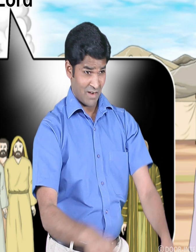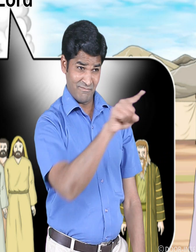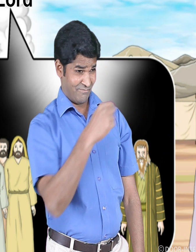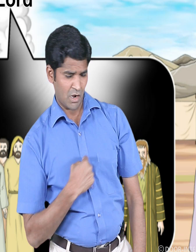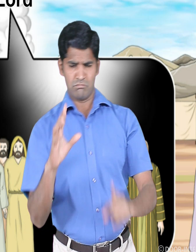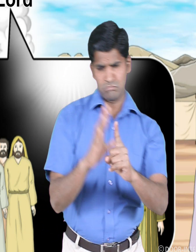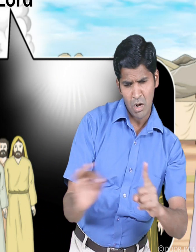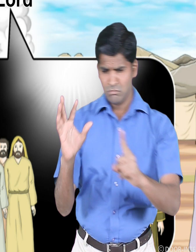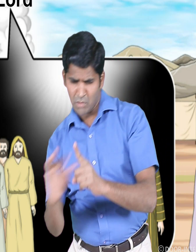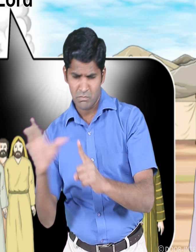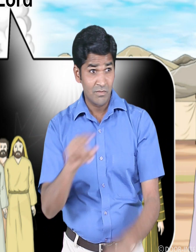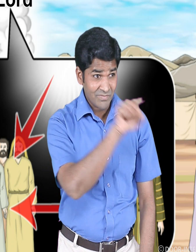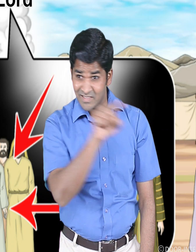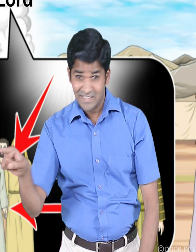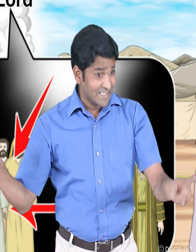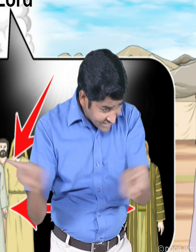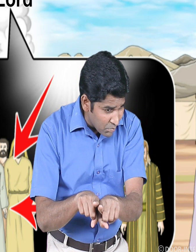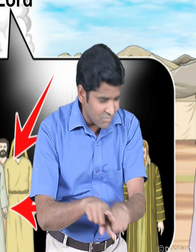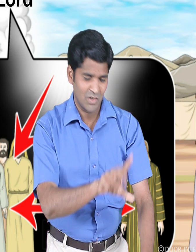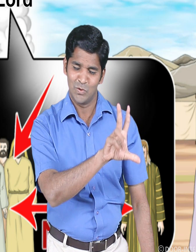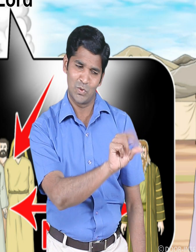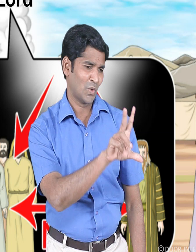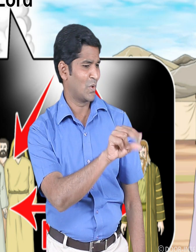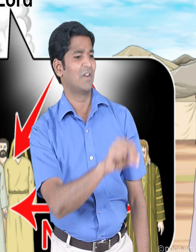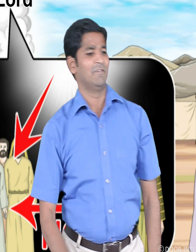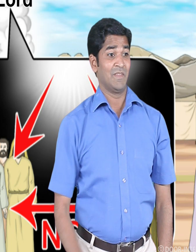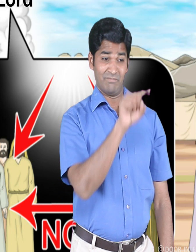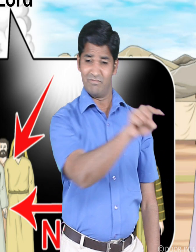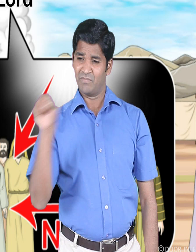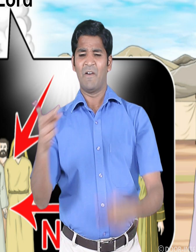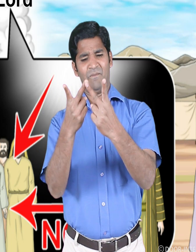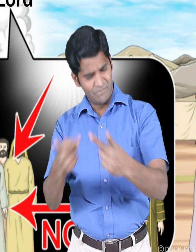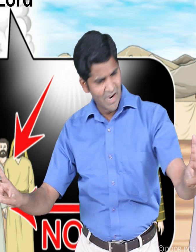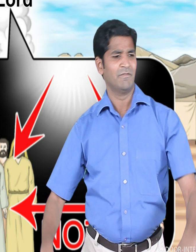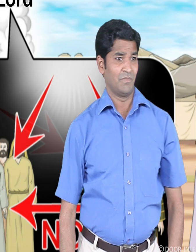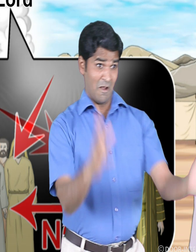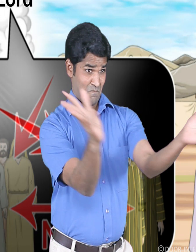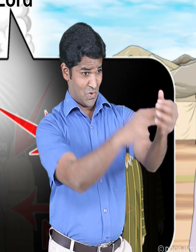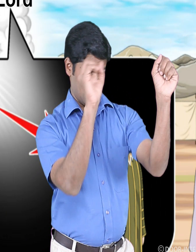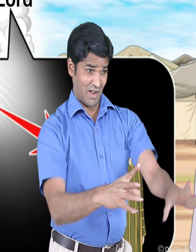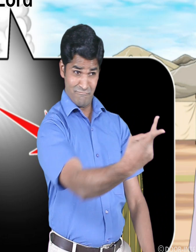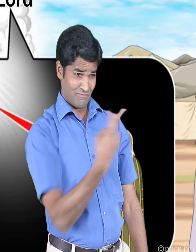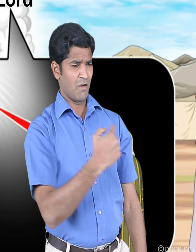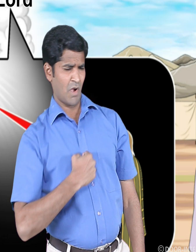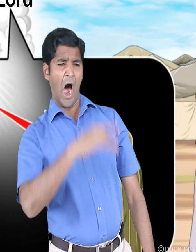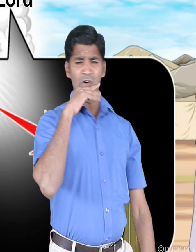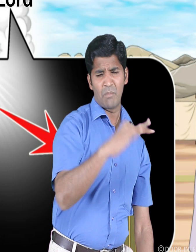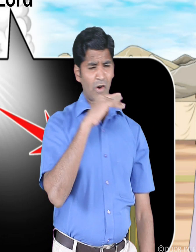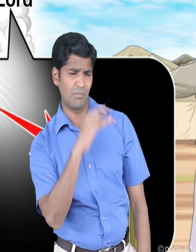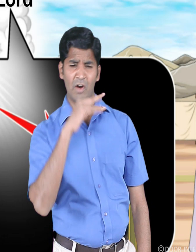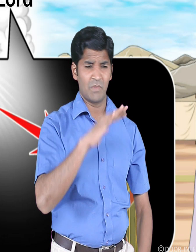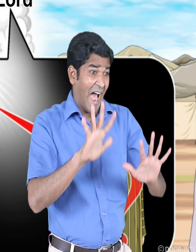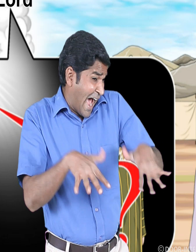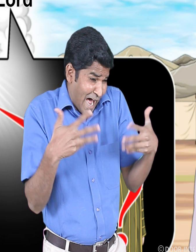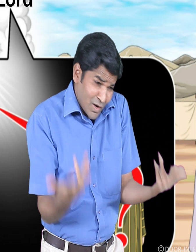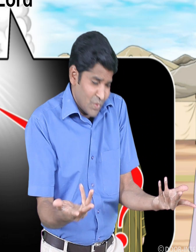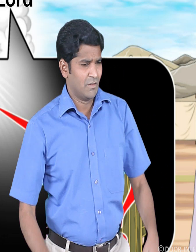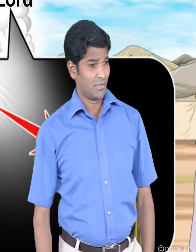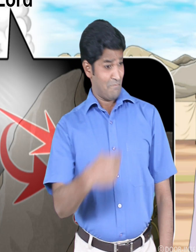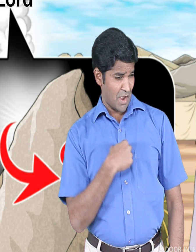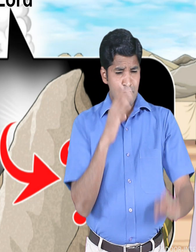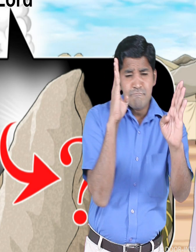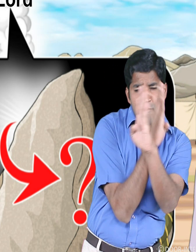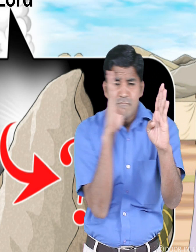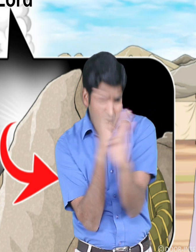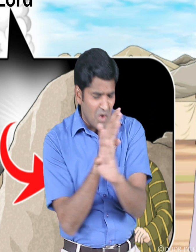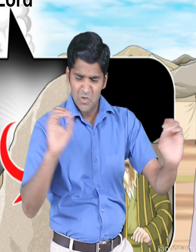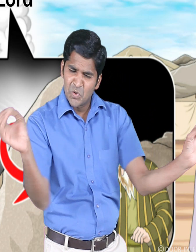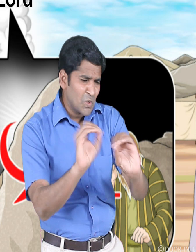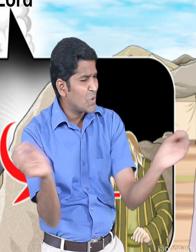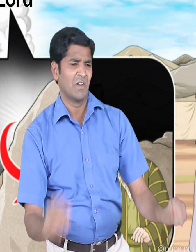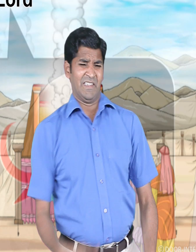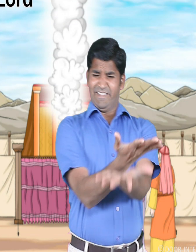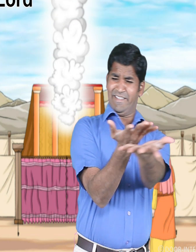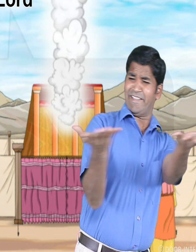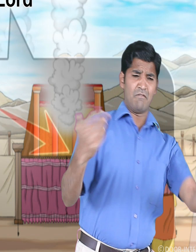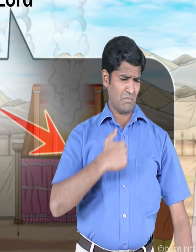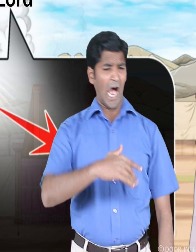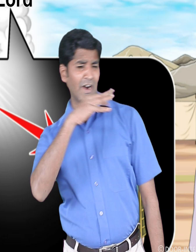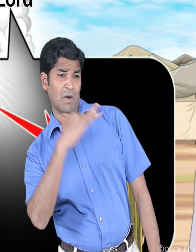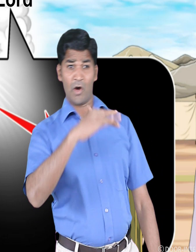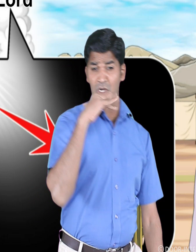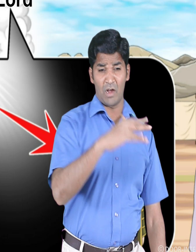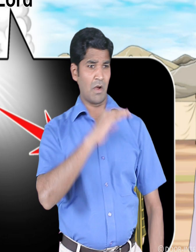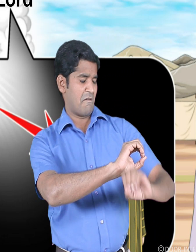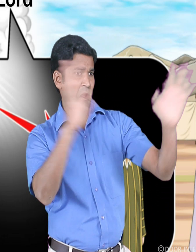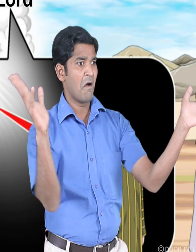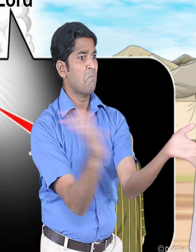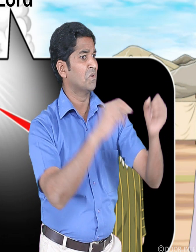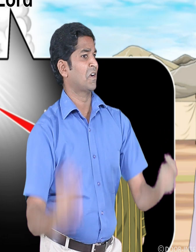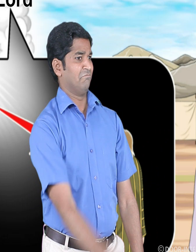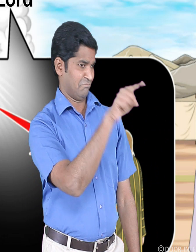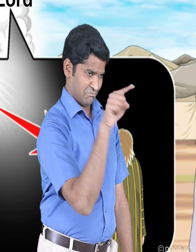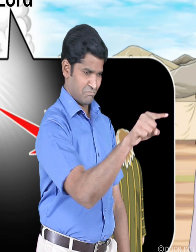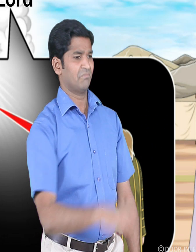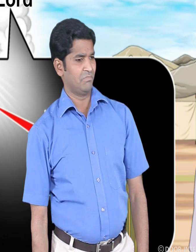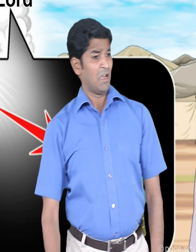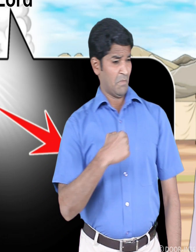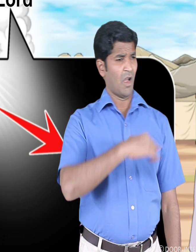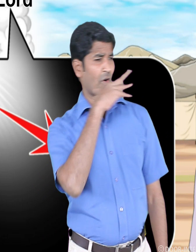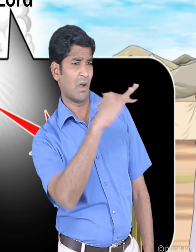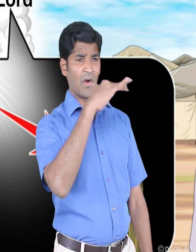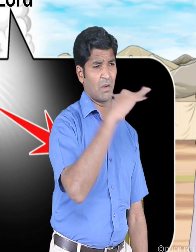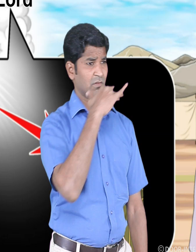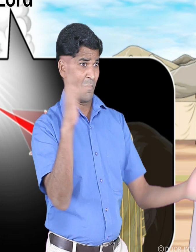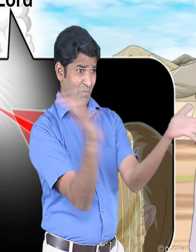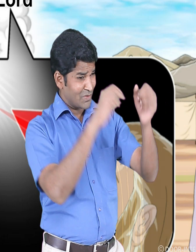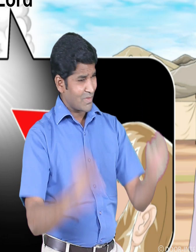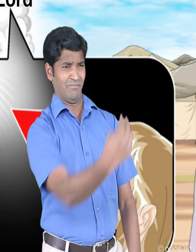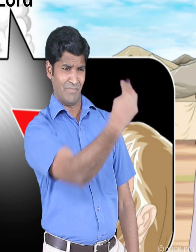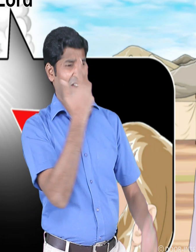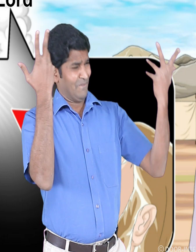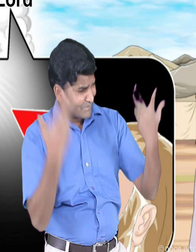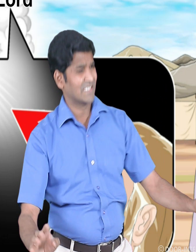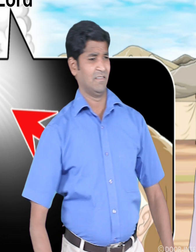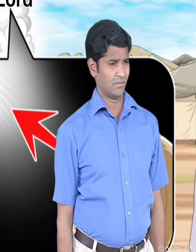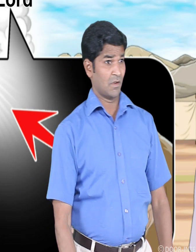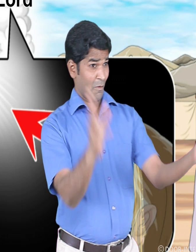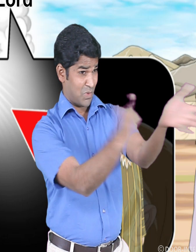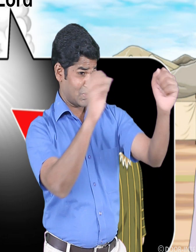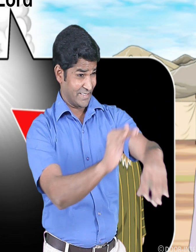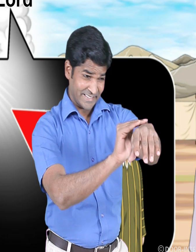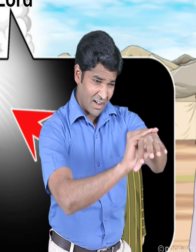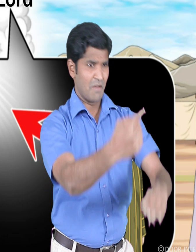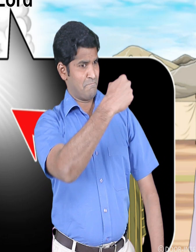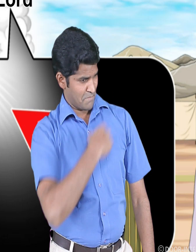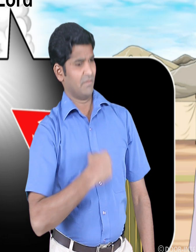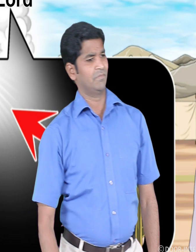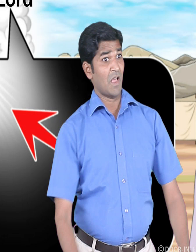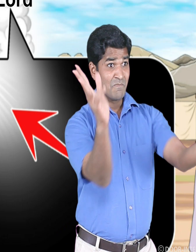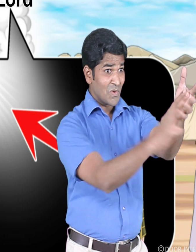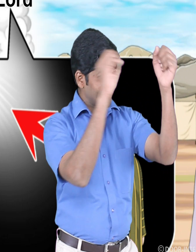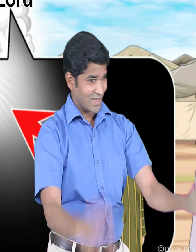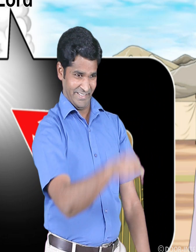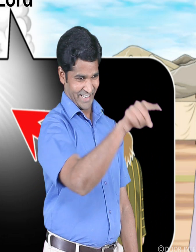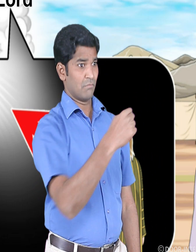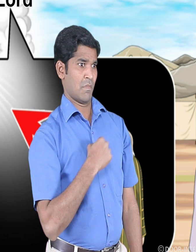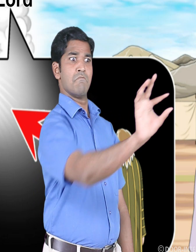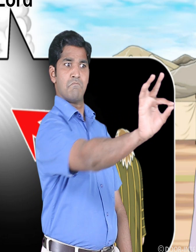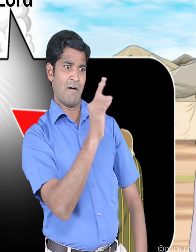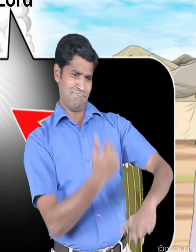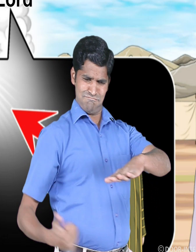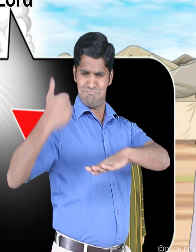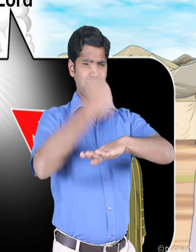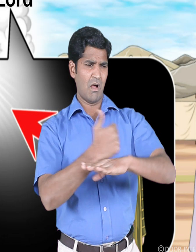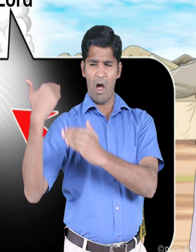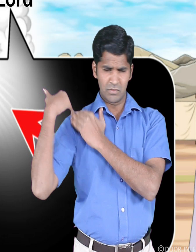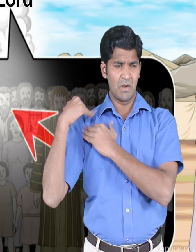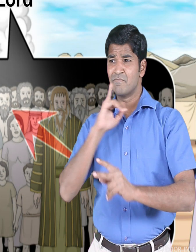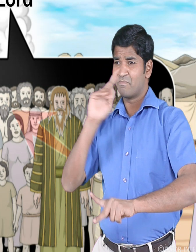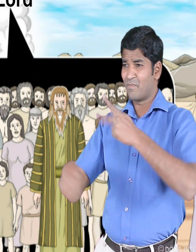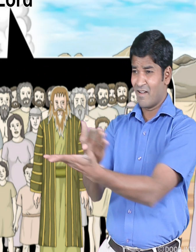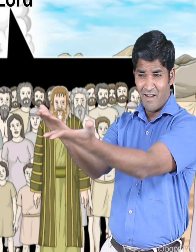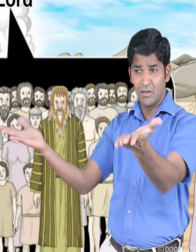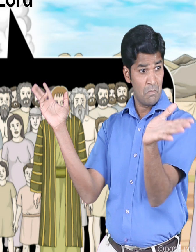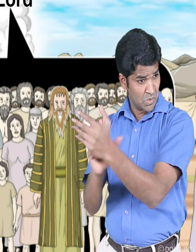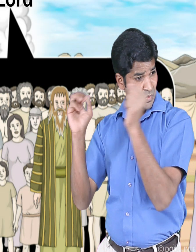But this is not so with My servant Moses;